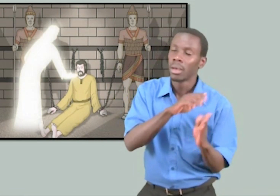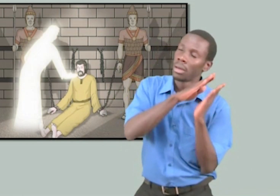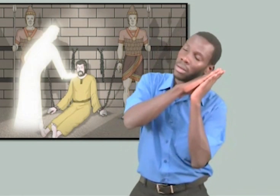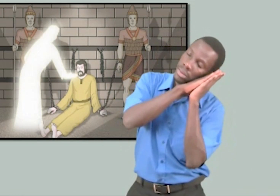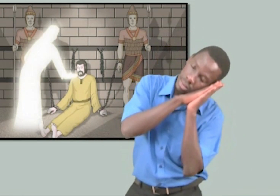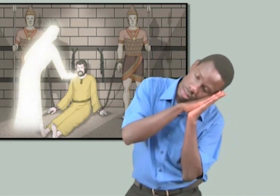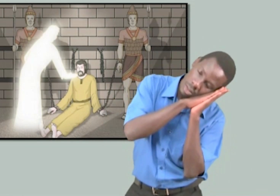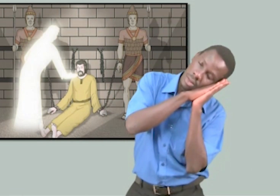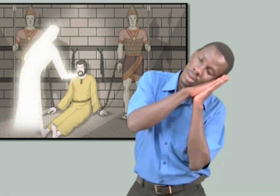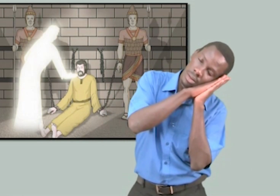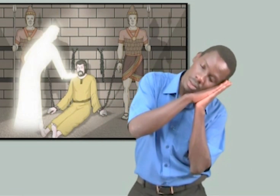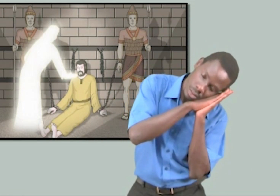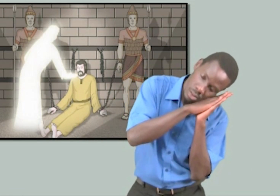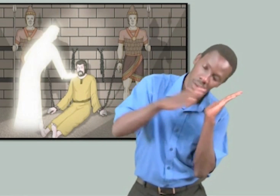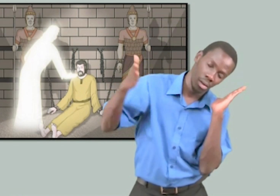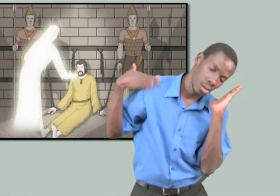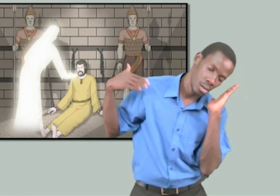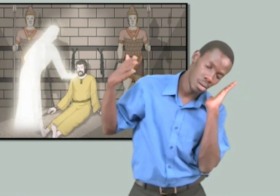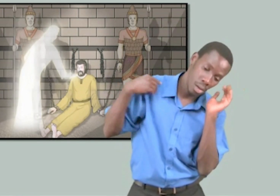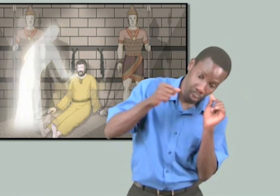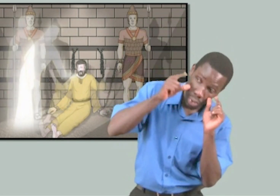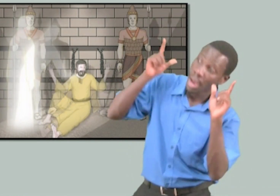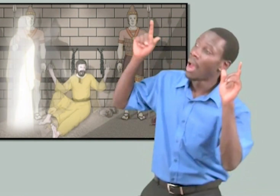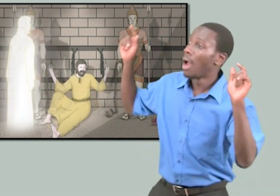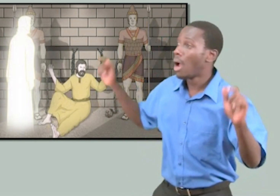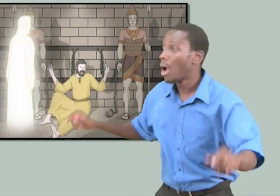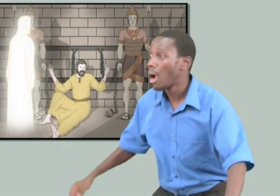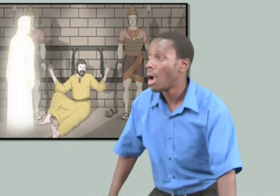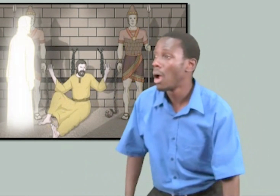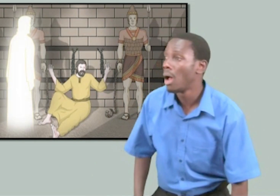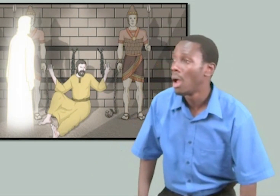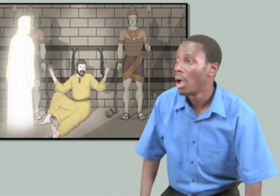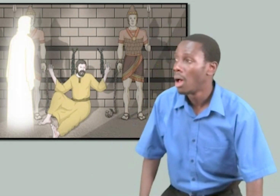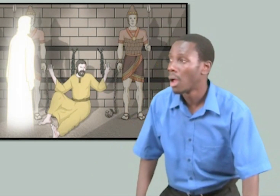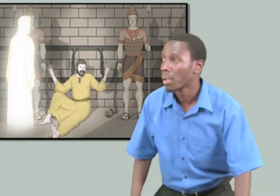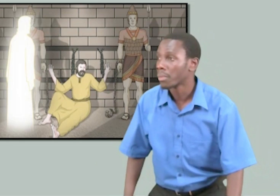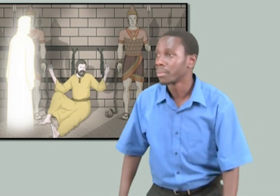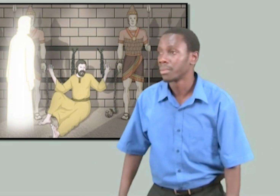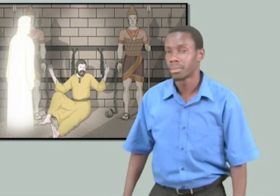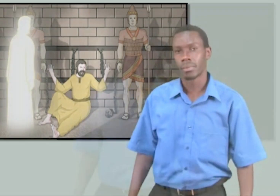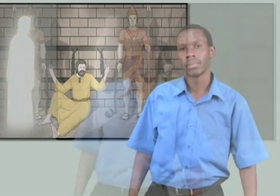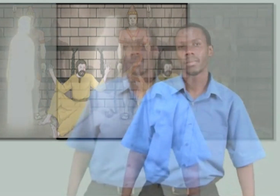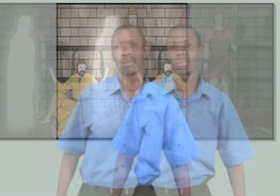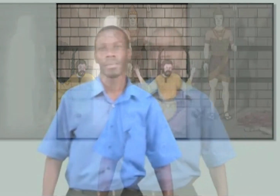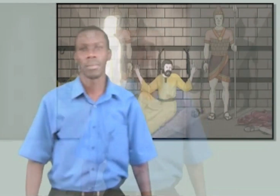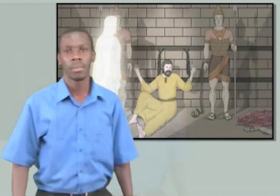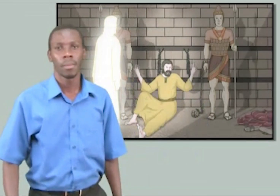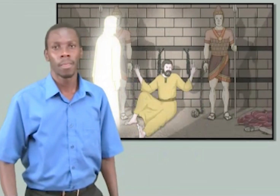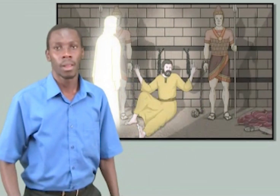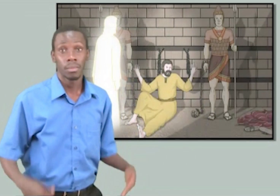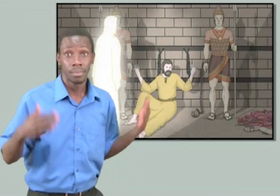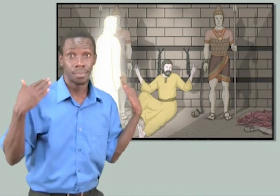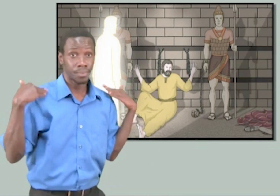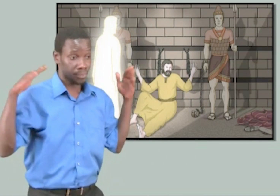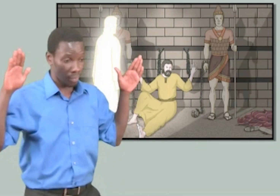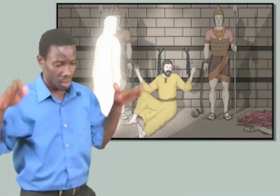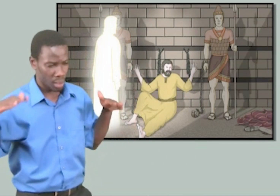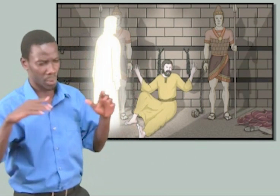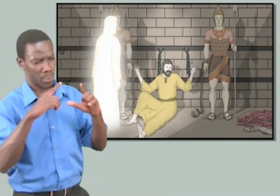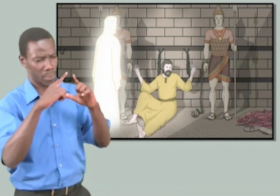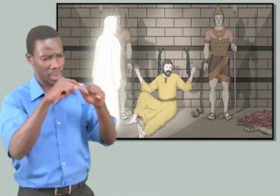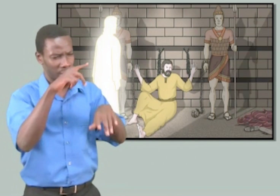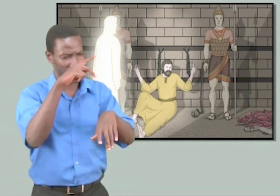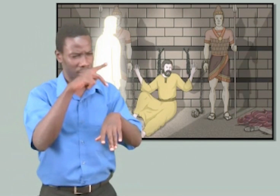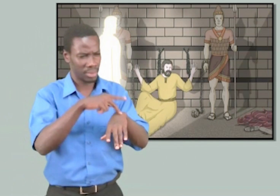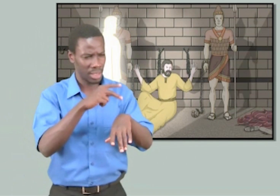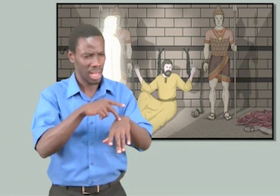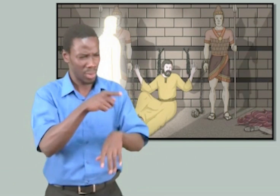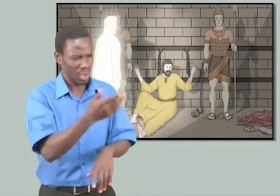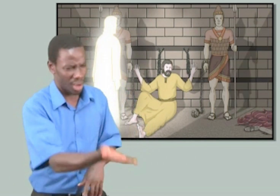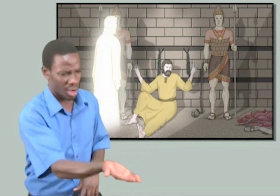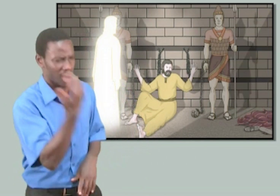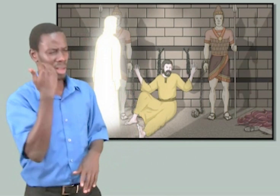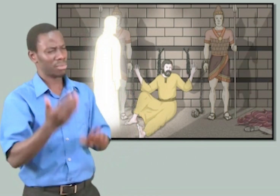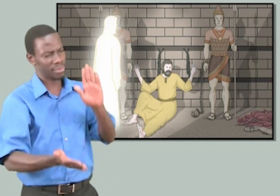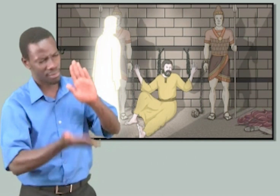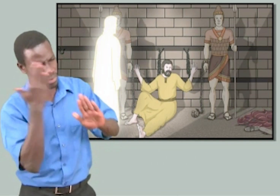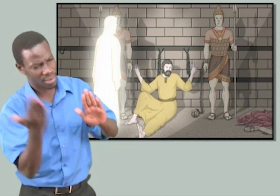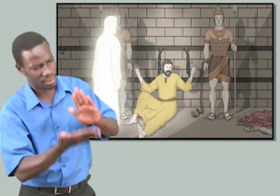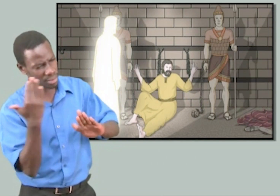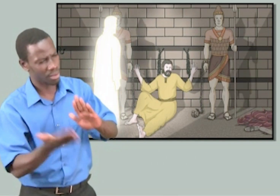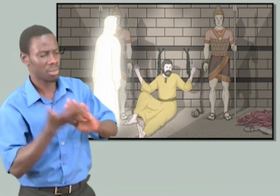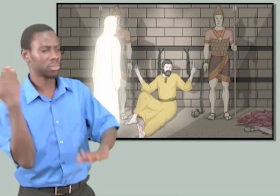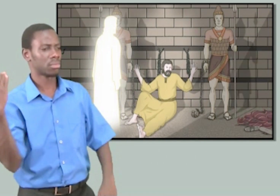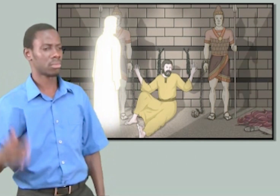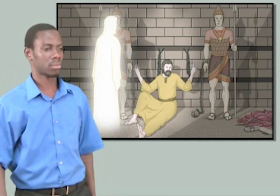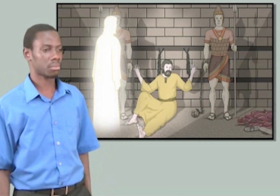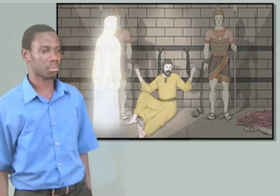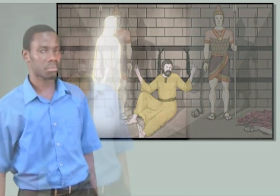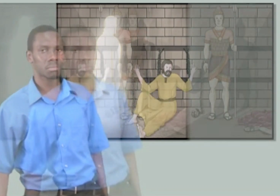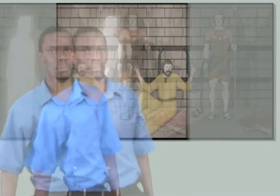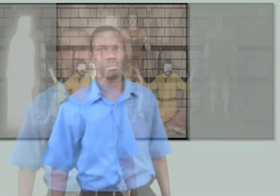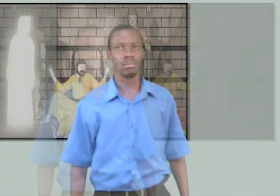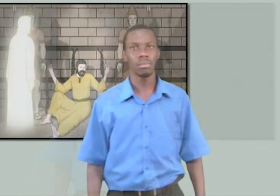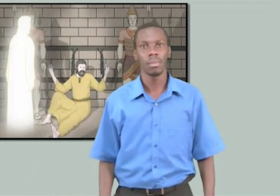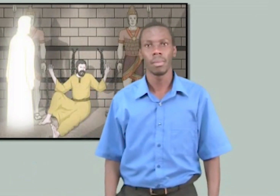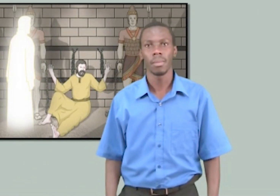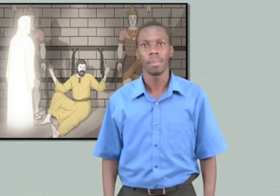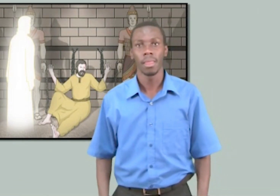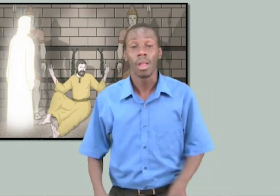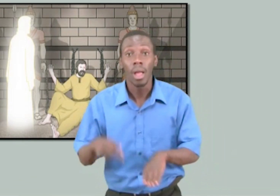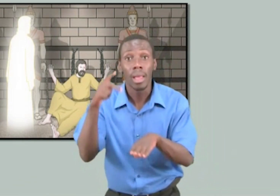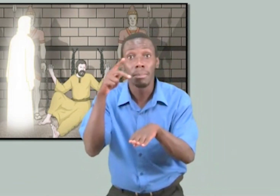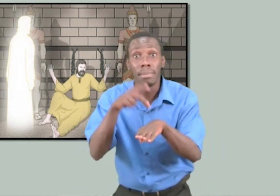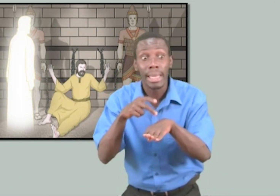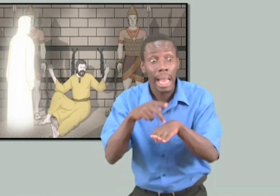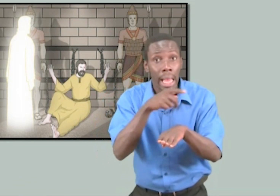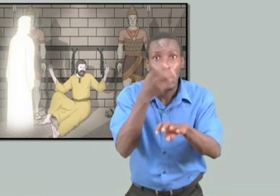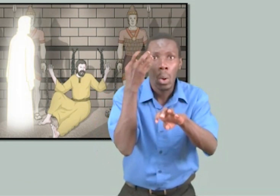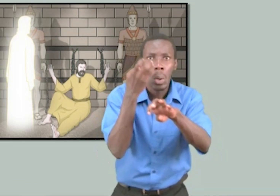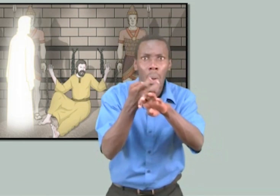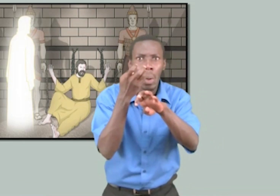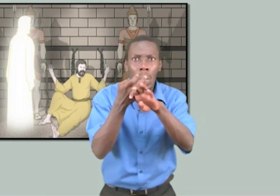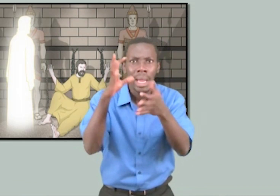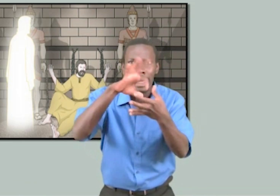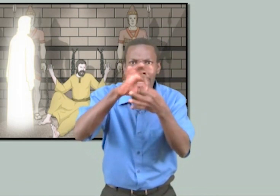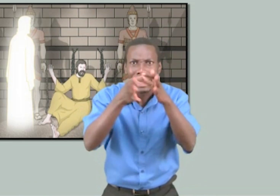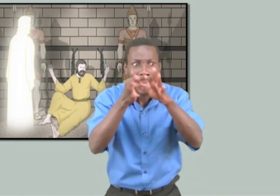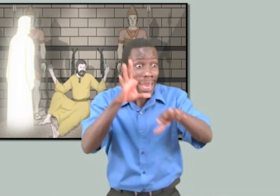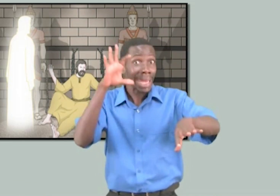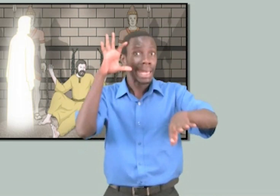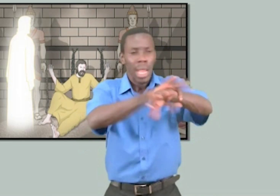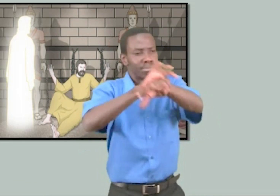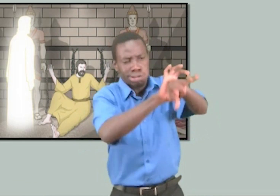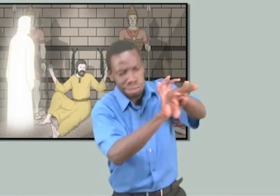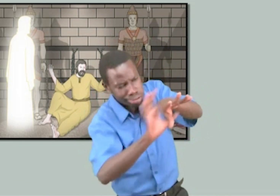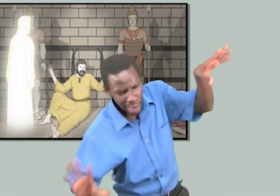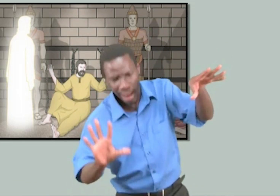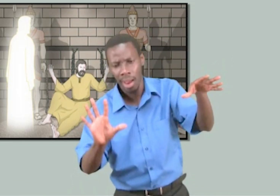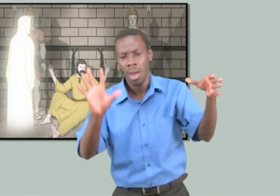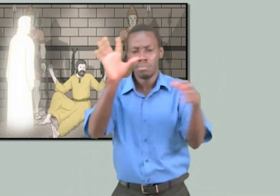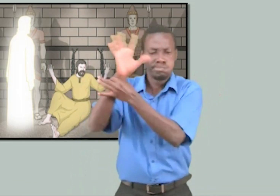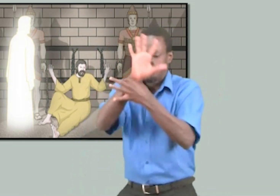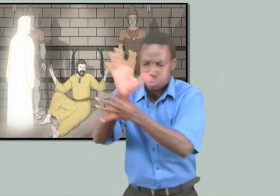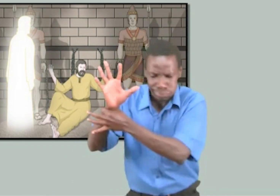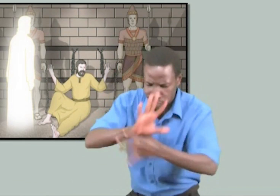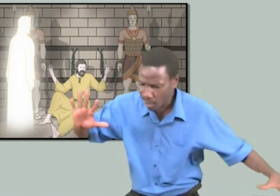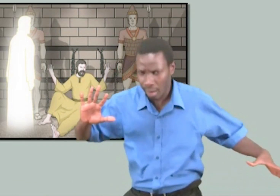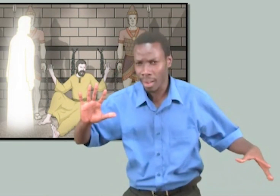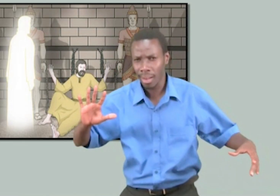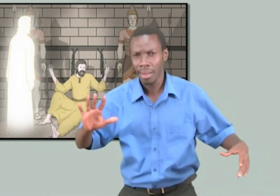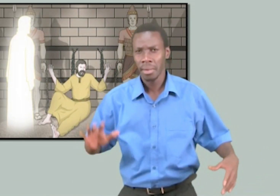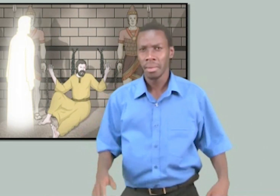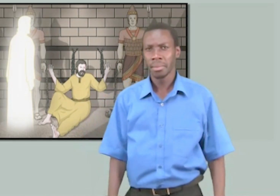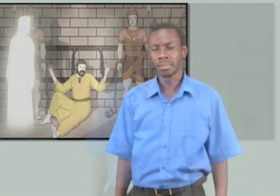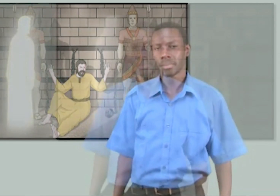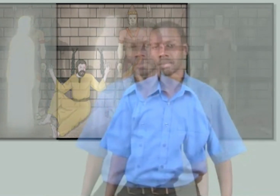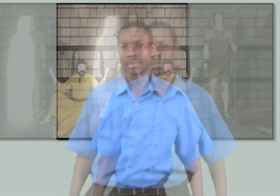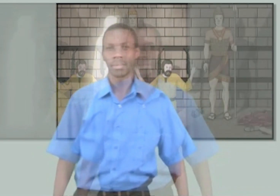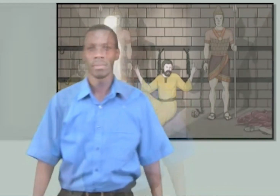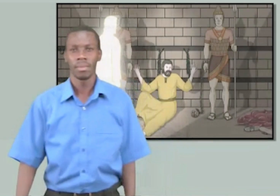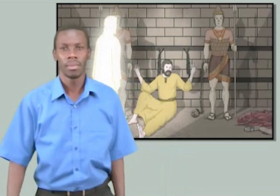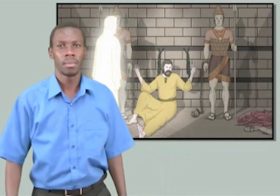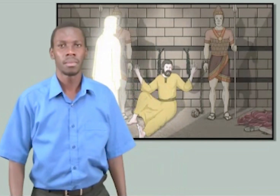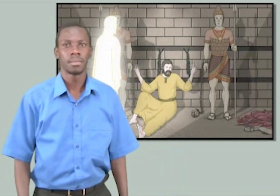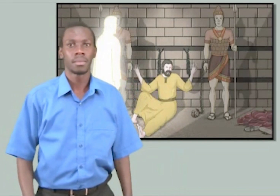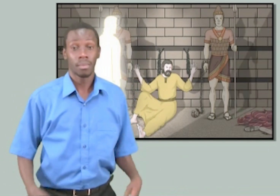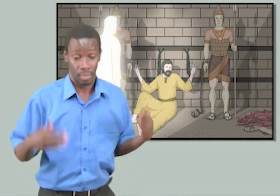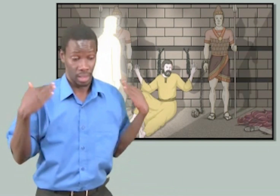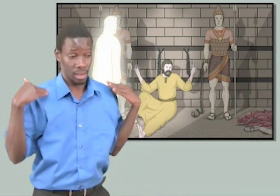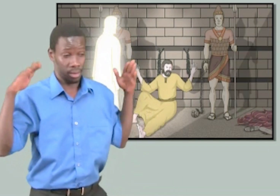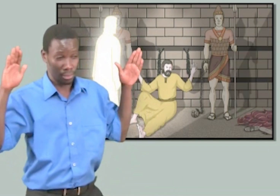And the chains fell off his wrists. “Get dressed and put on your sandals,” said the angel.